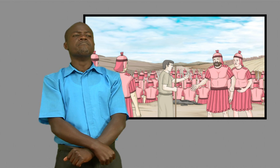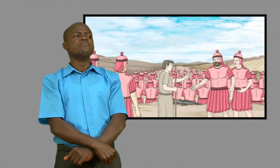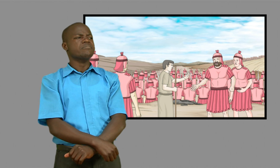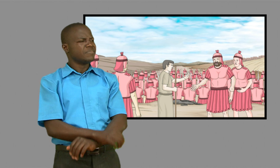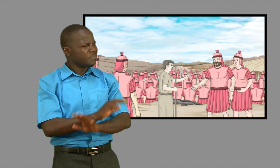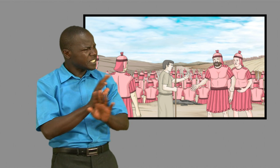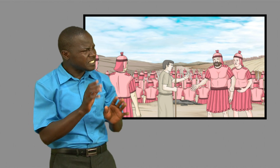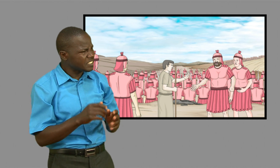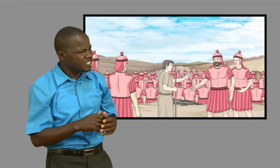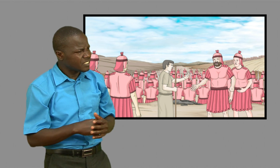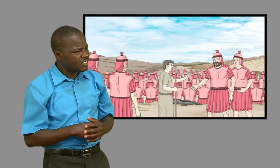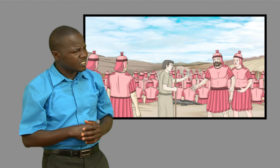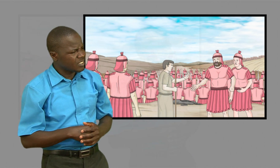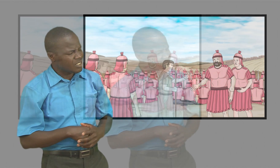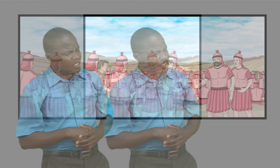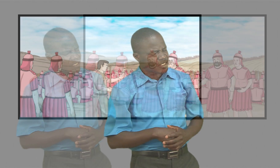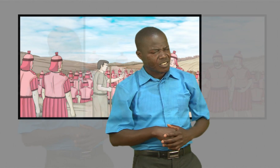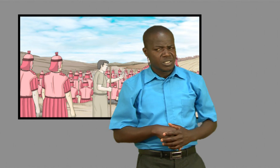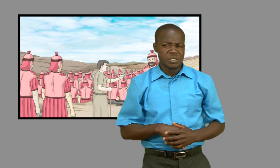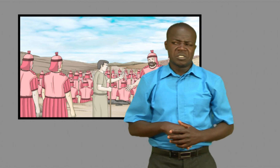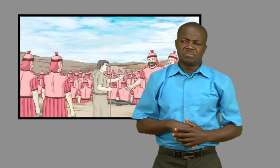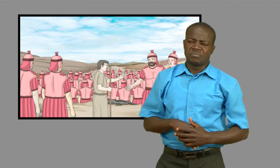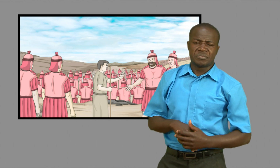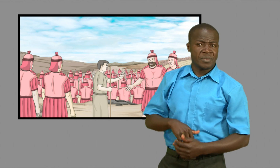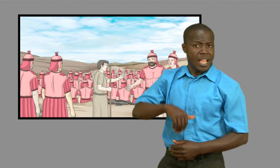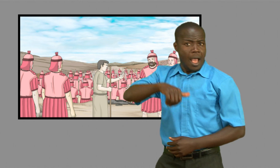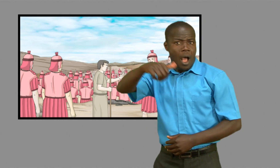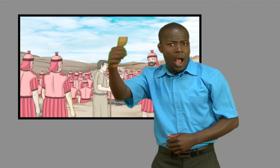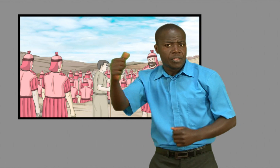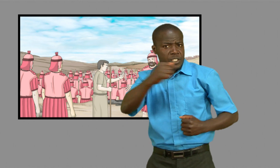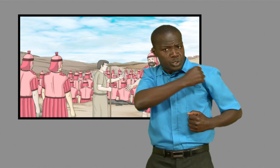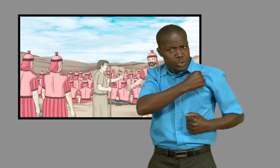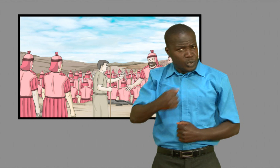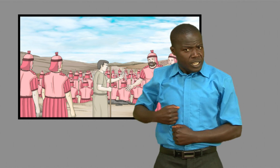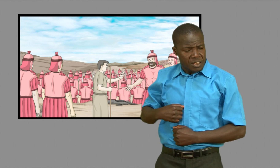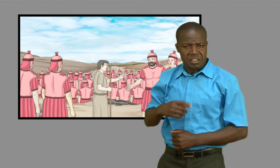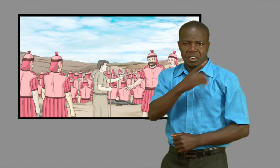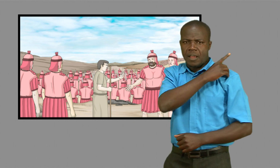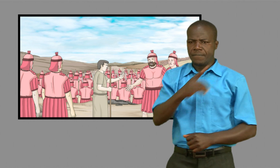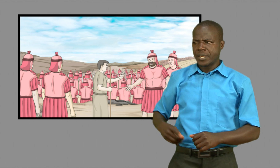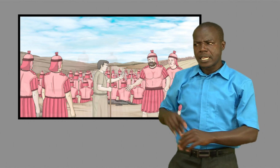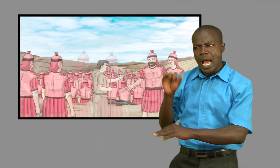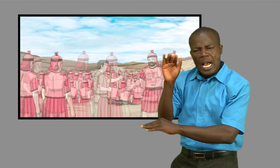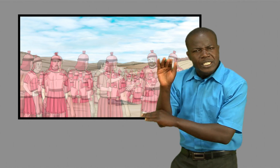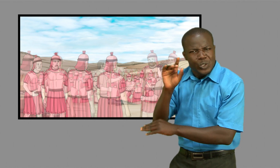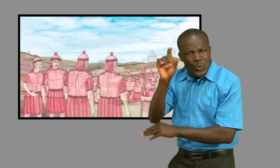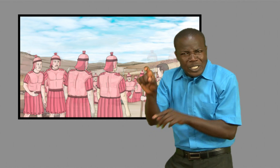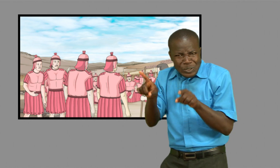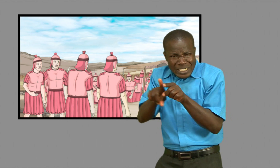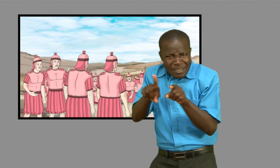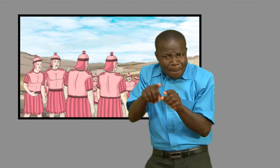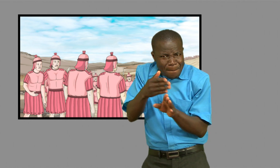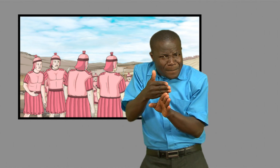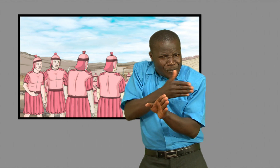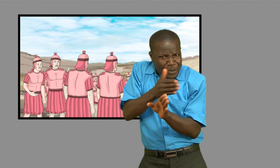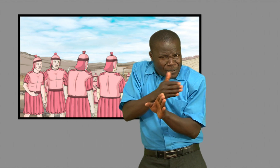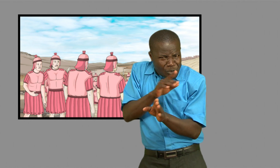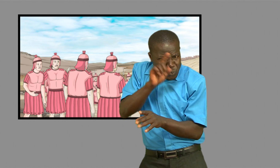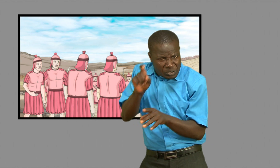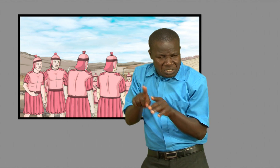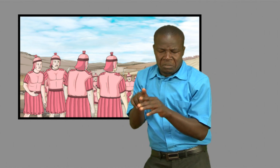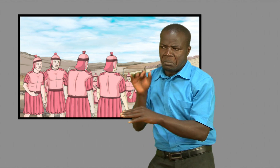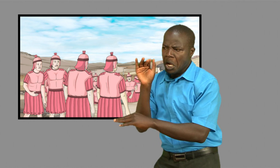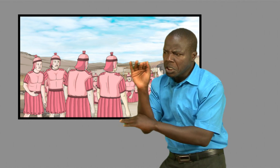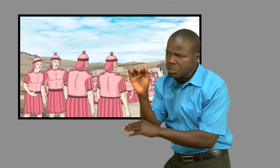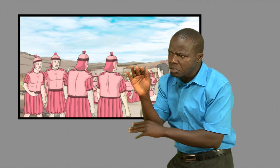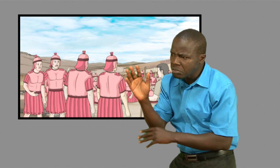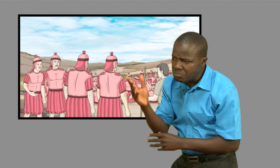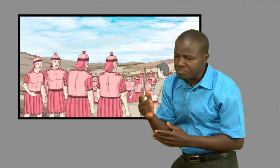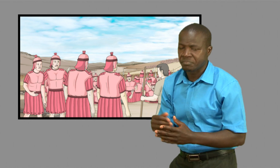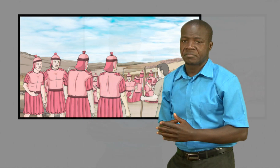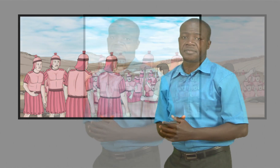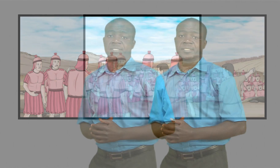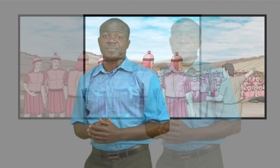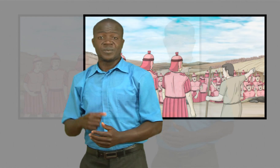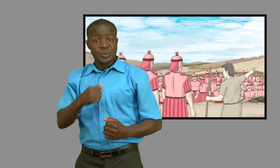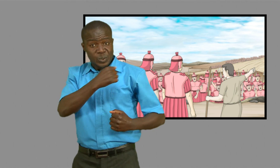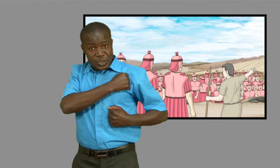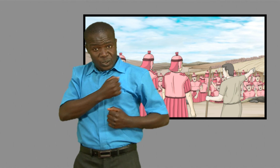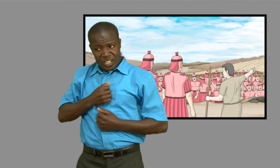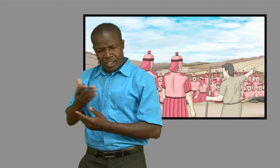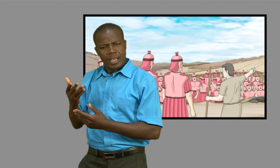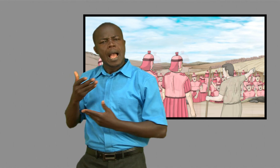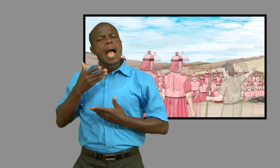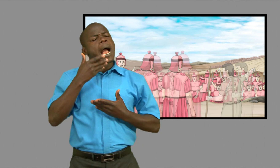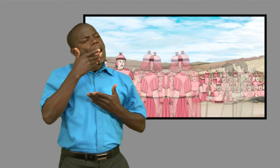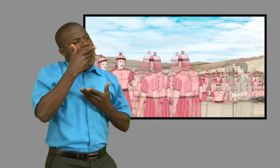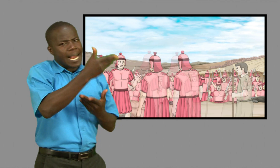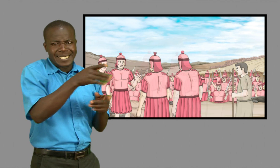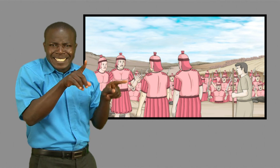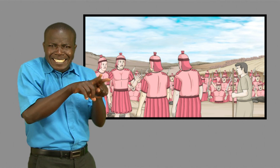“Was it not just a question?”